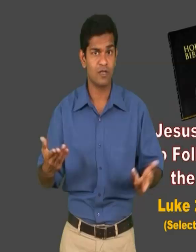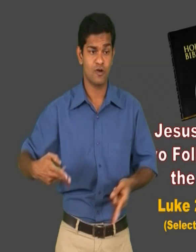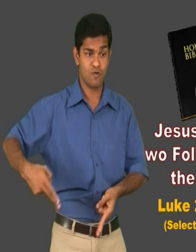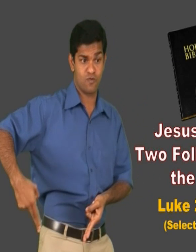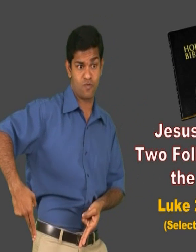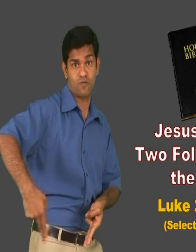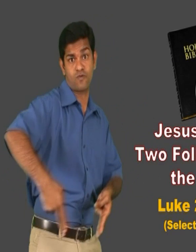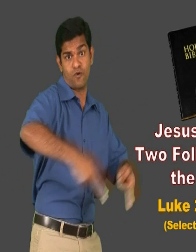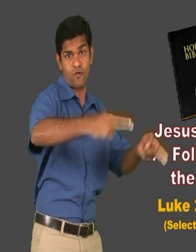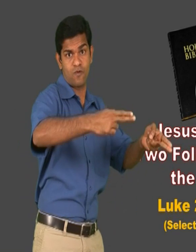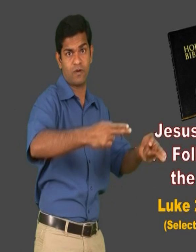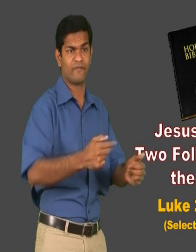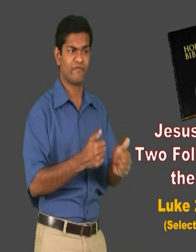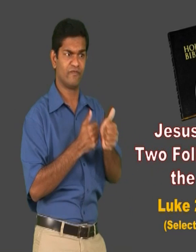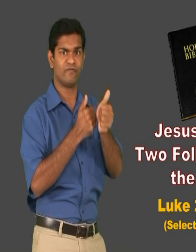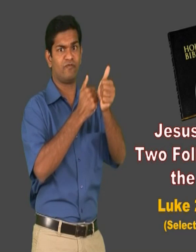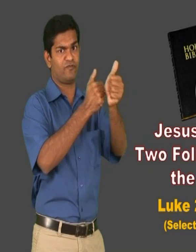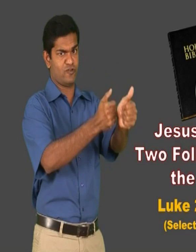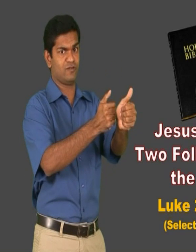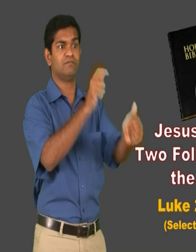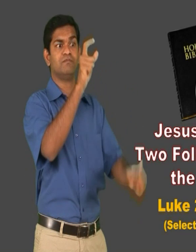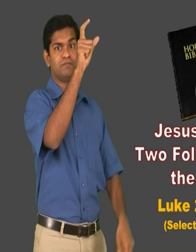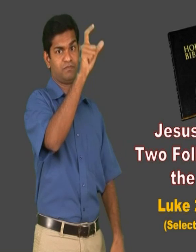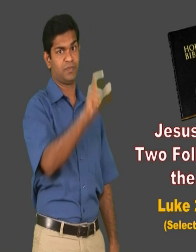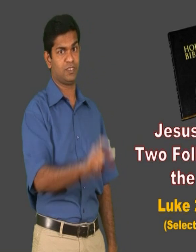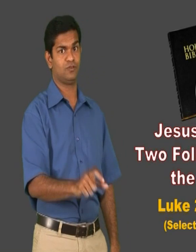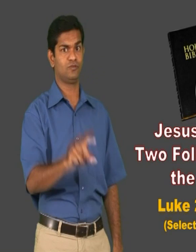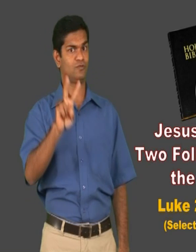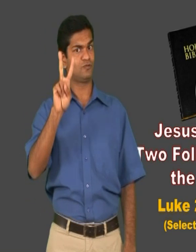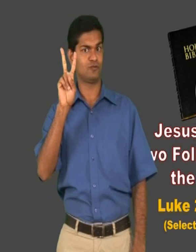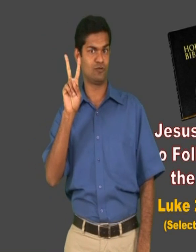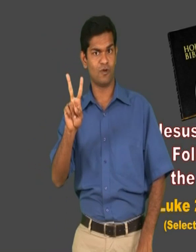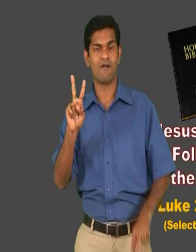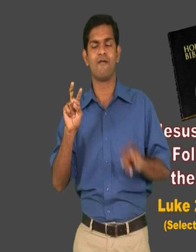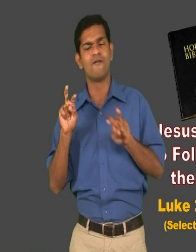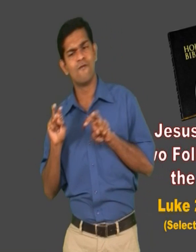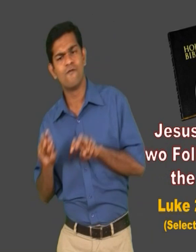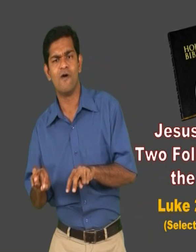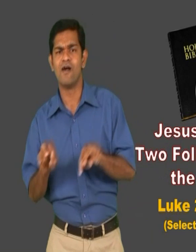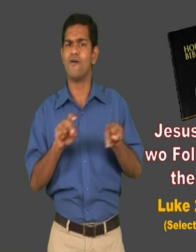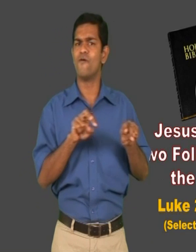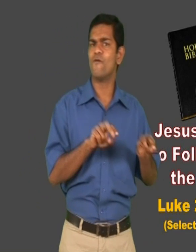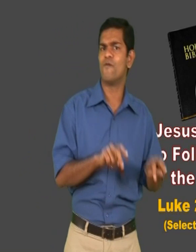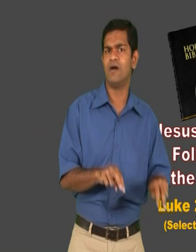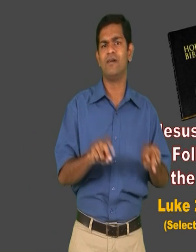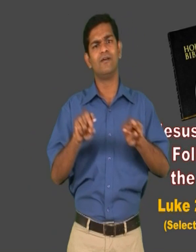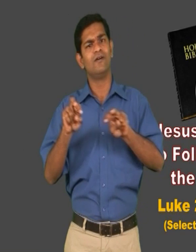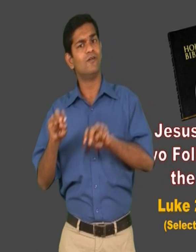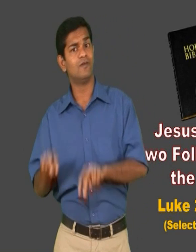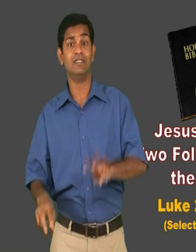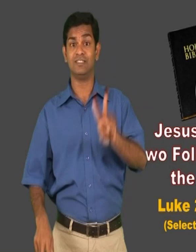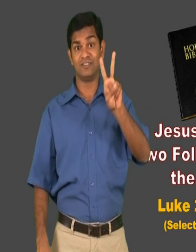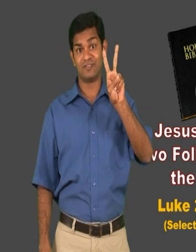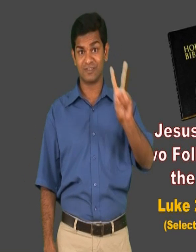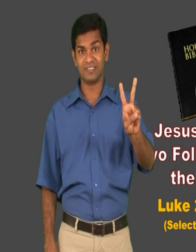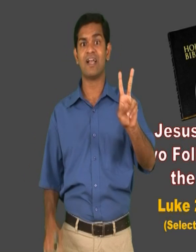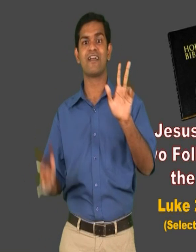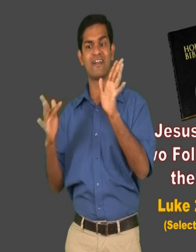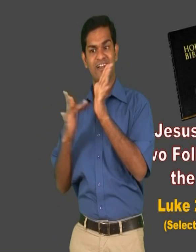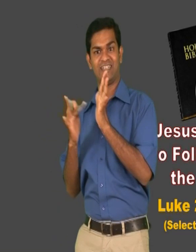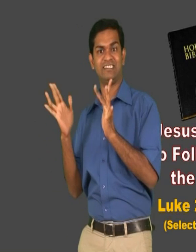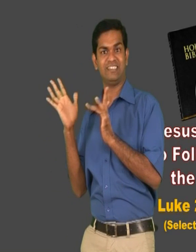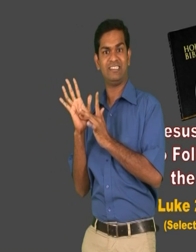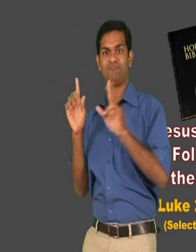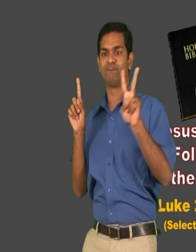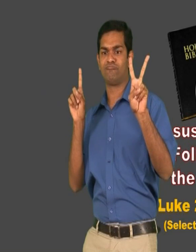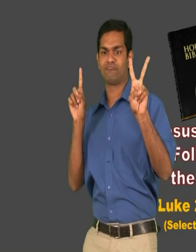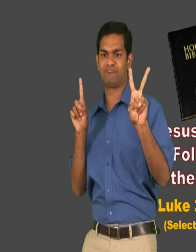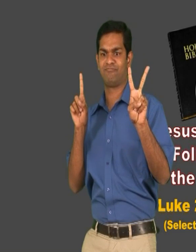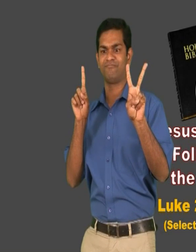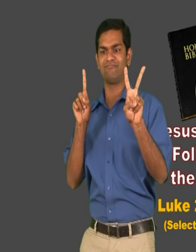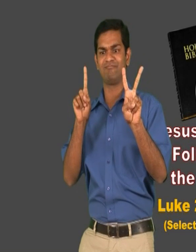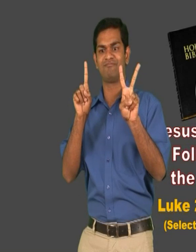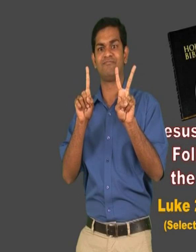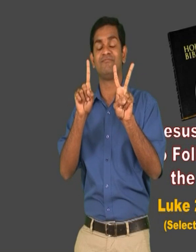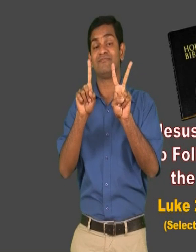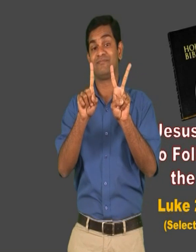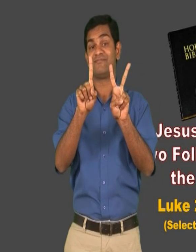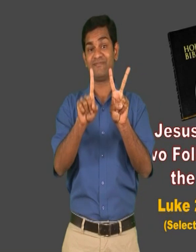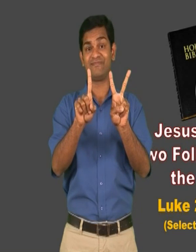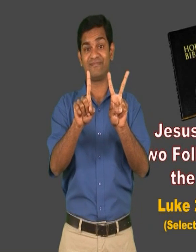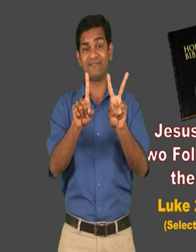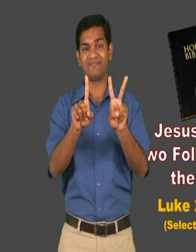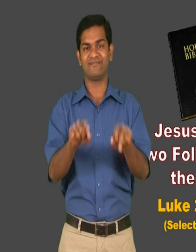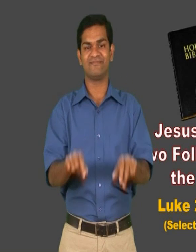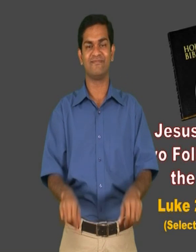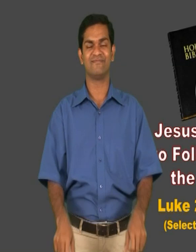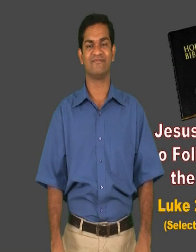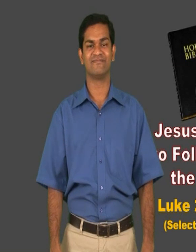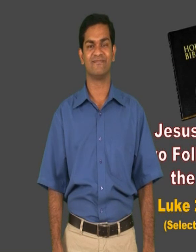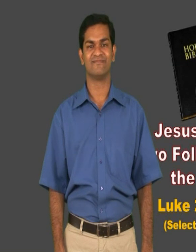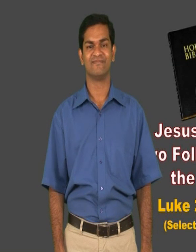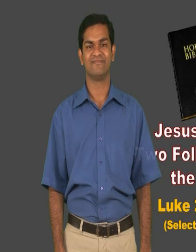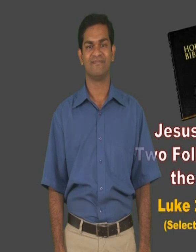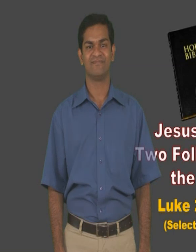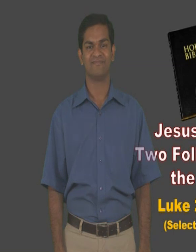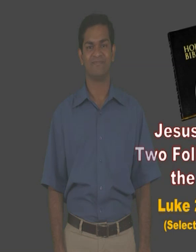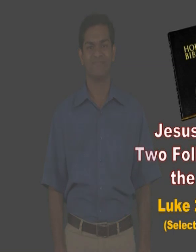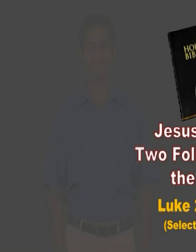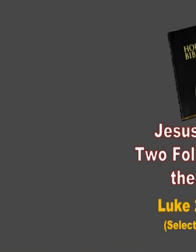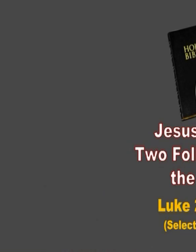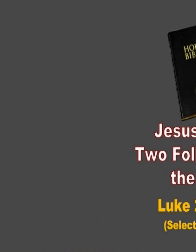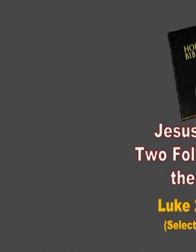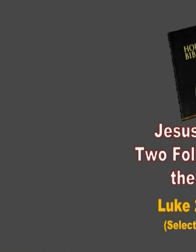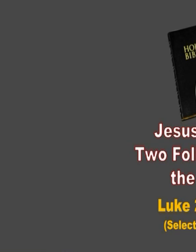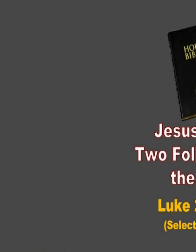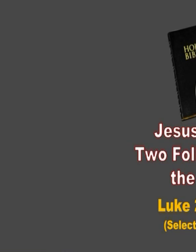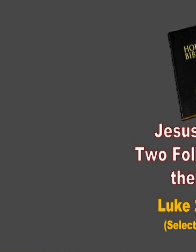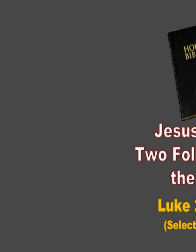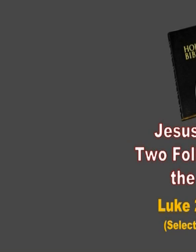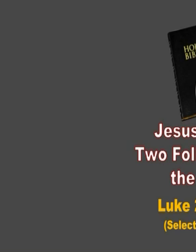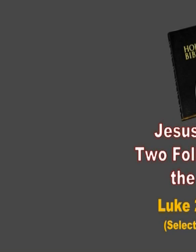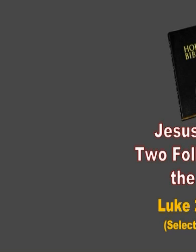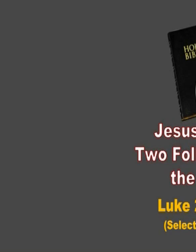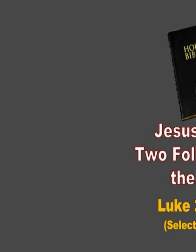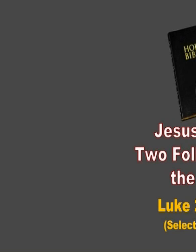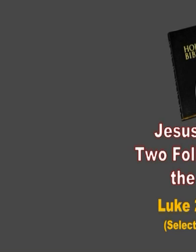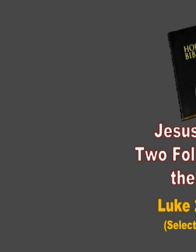Jesus meets two followers on the road to Emmaus